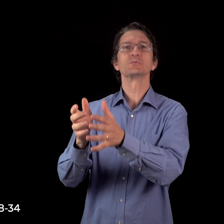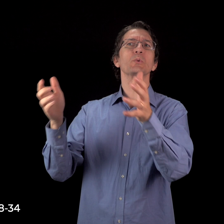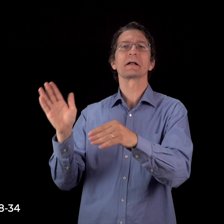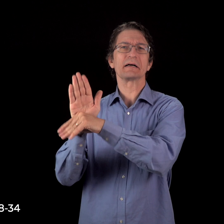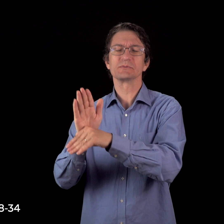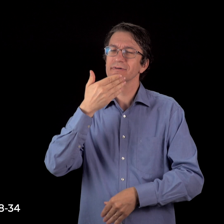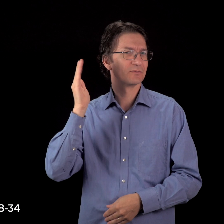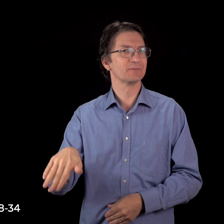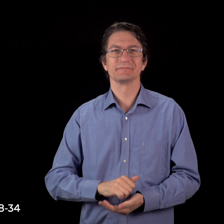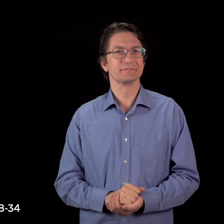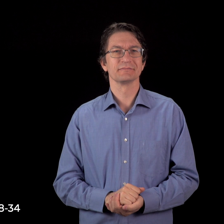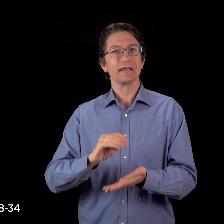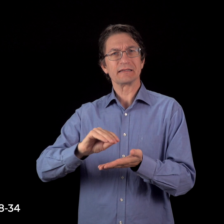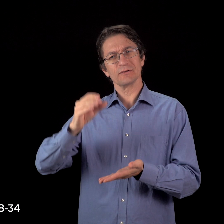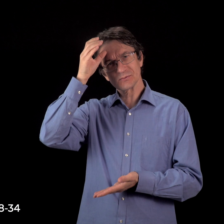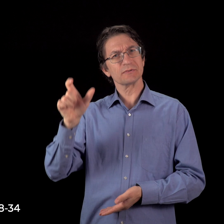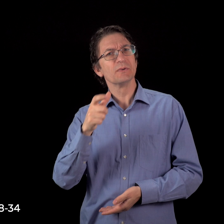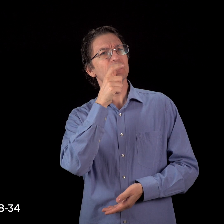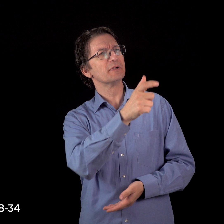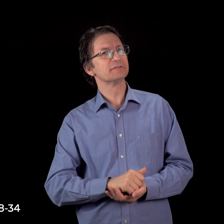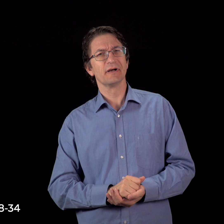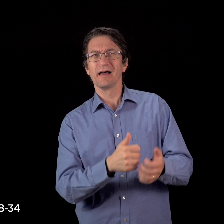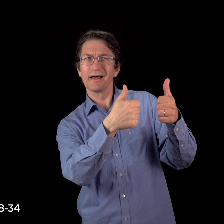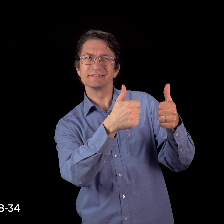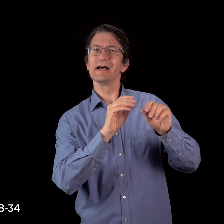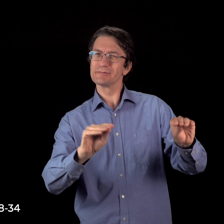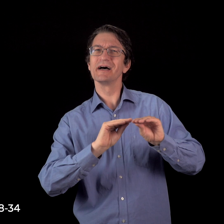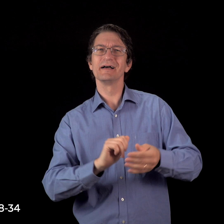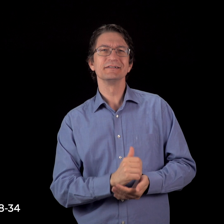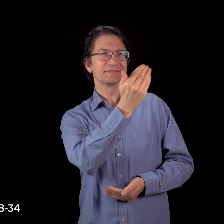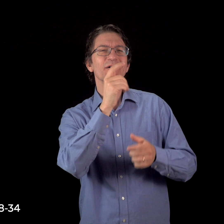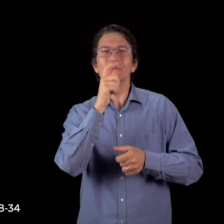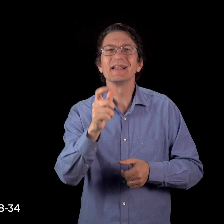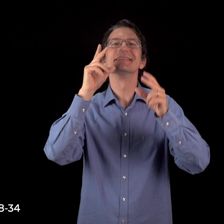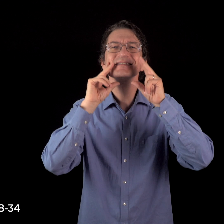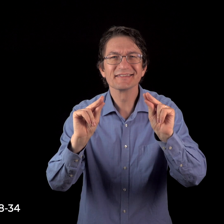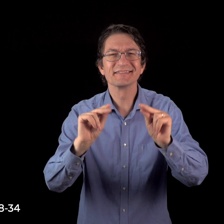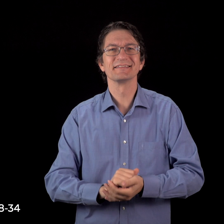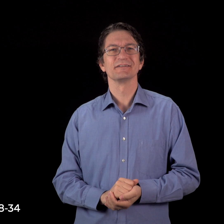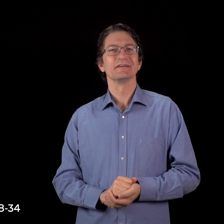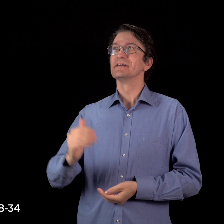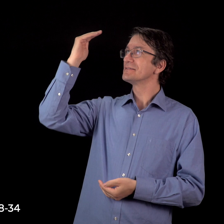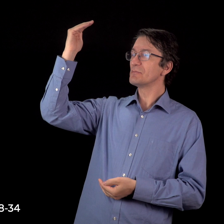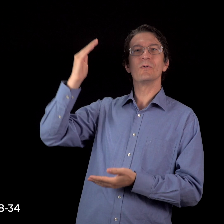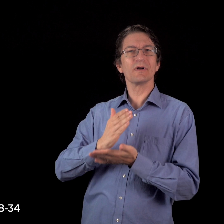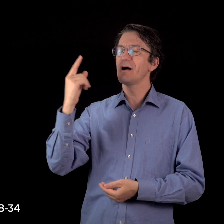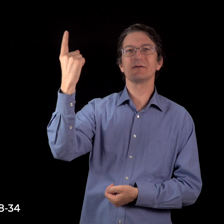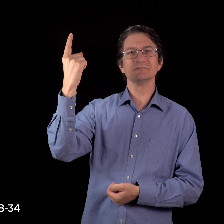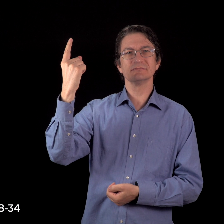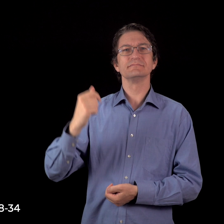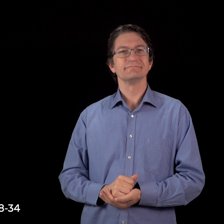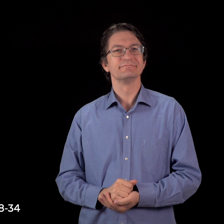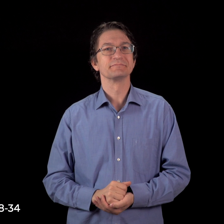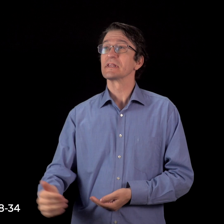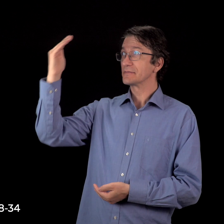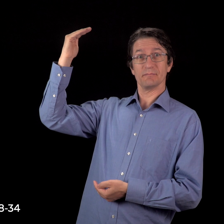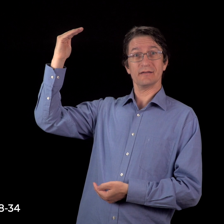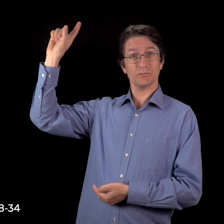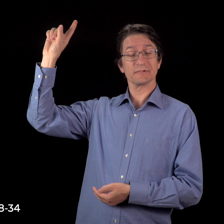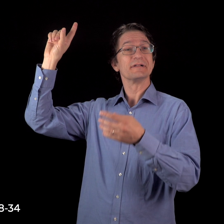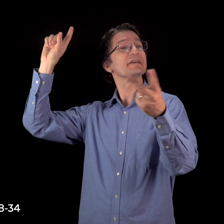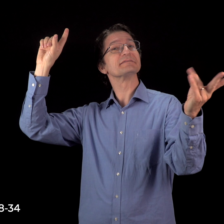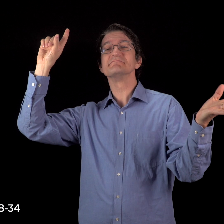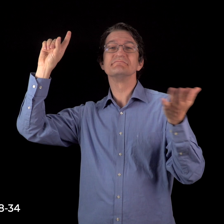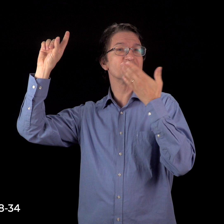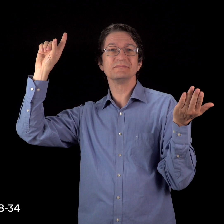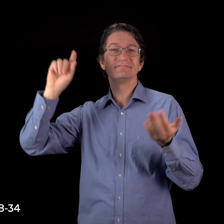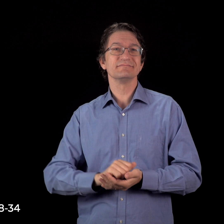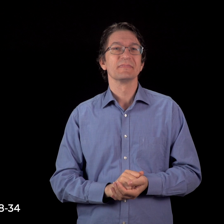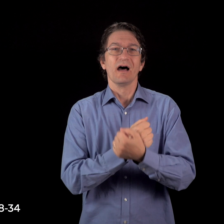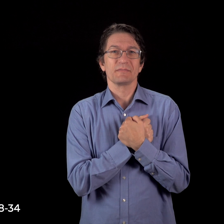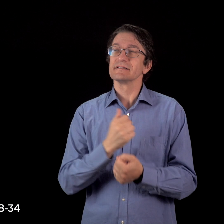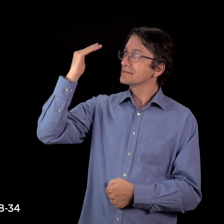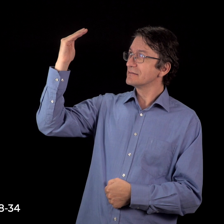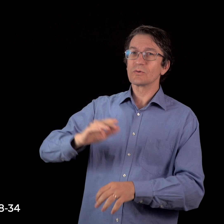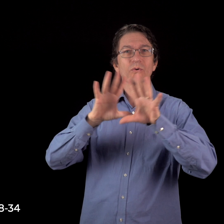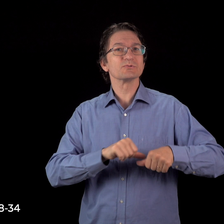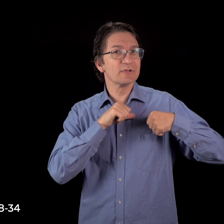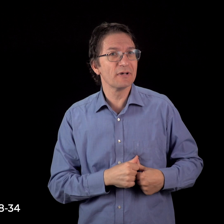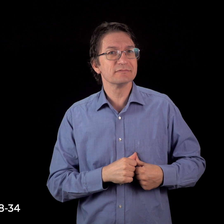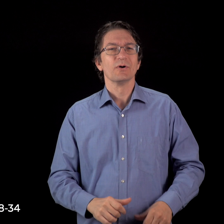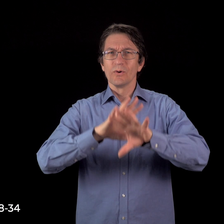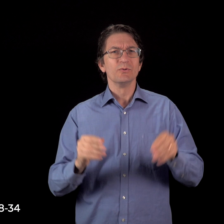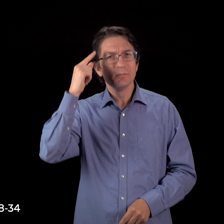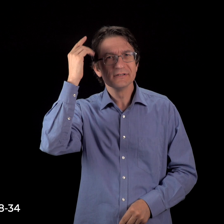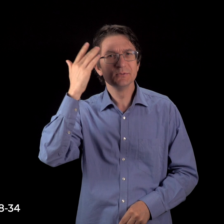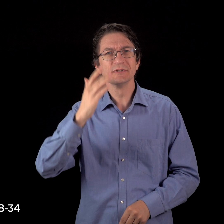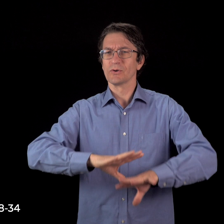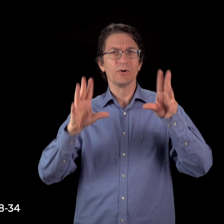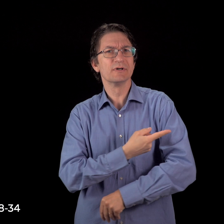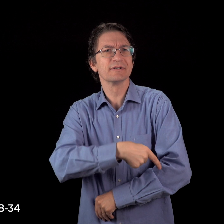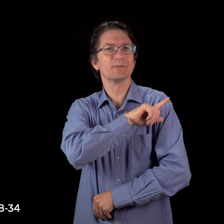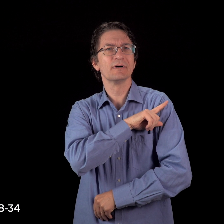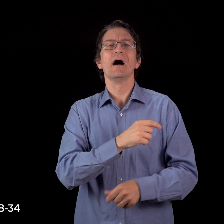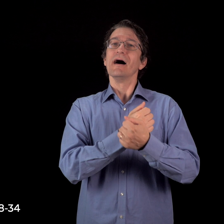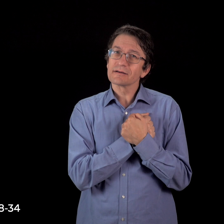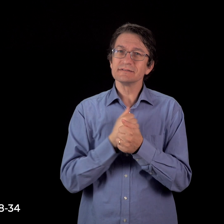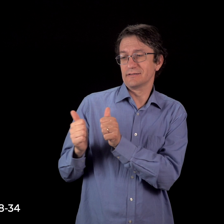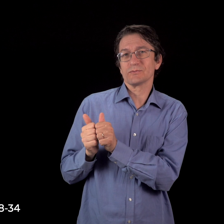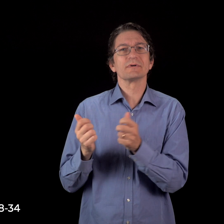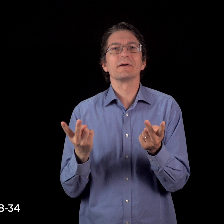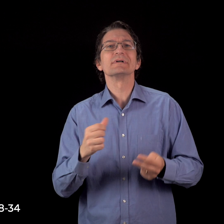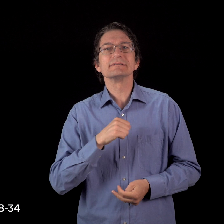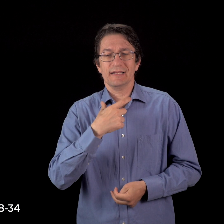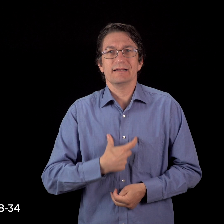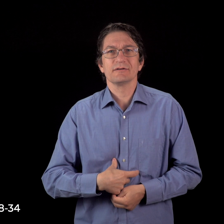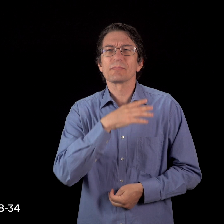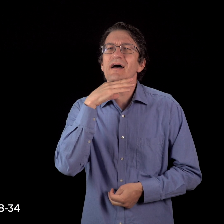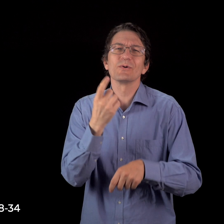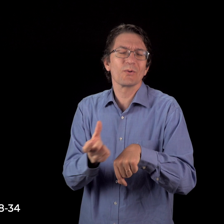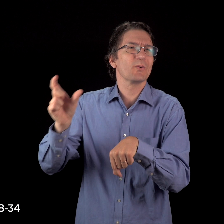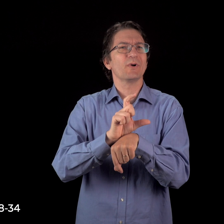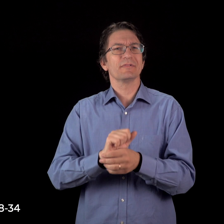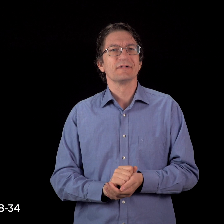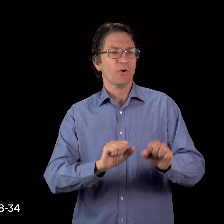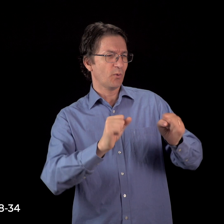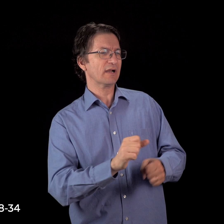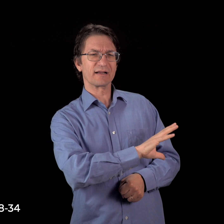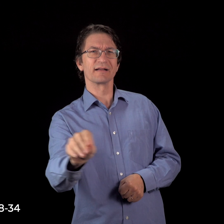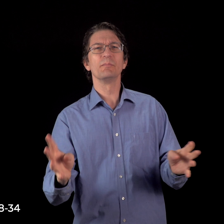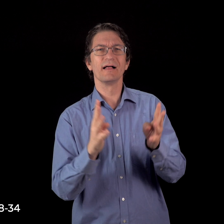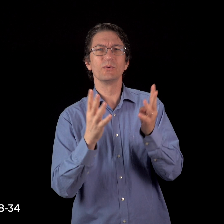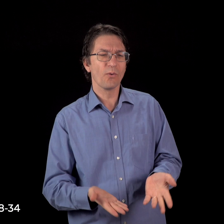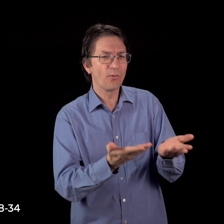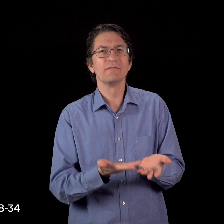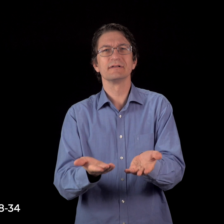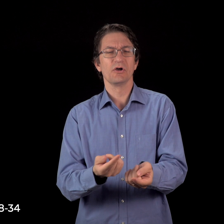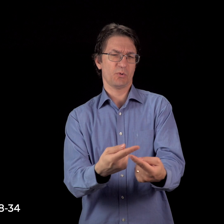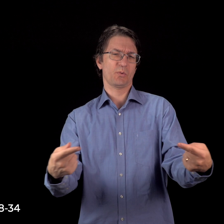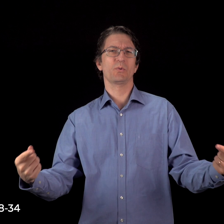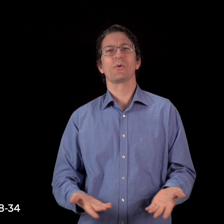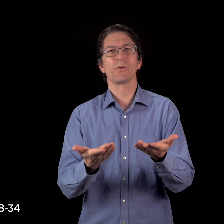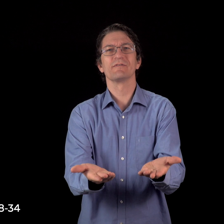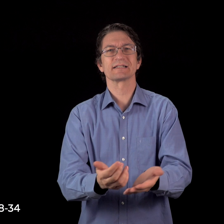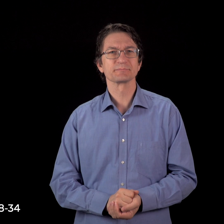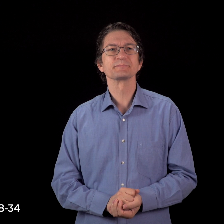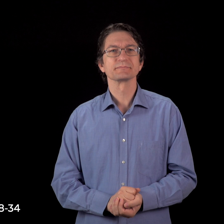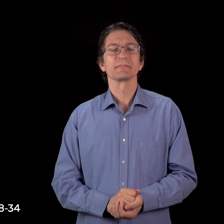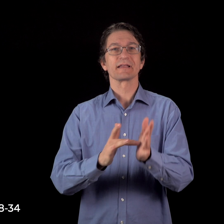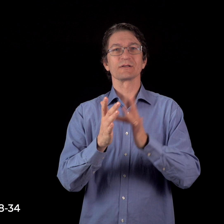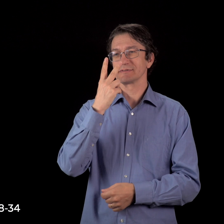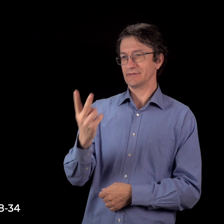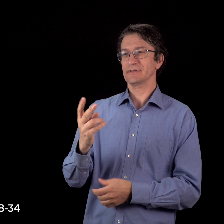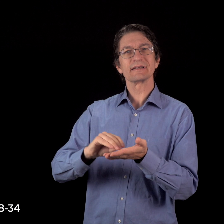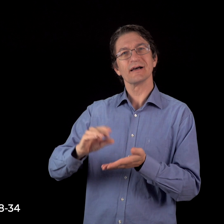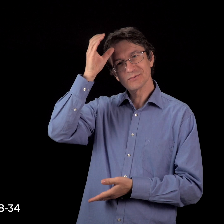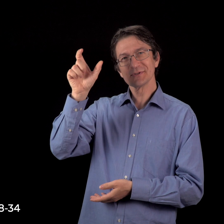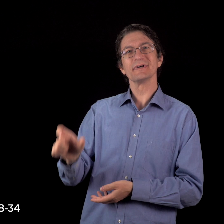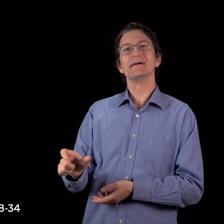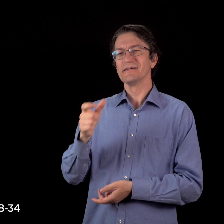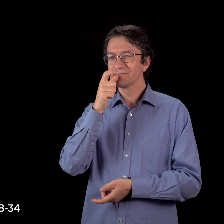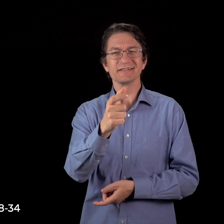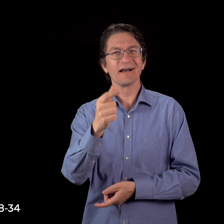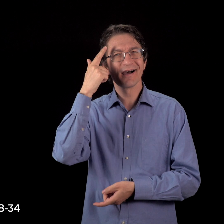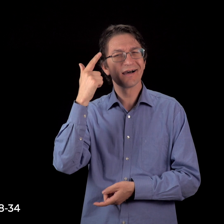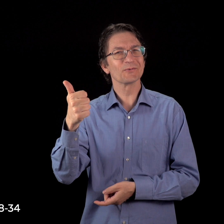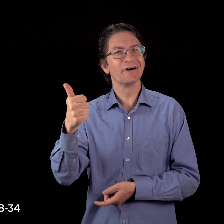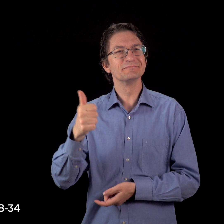“You have stated correctly that God is One and there is no other but Him, and to love Him with all your heart and with all your understanding and with all your strength, and to love your neighbor as yourself, which is more important than all burnt offerings and sacrifices.”